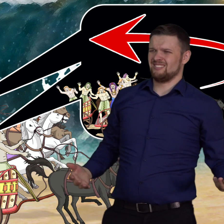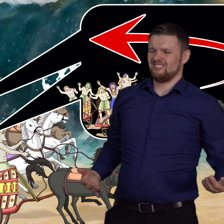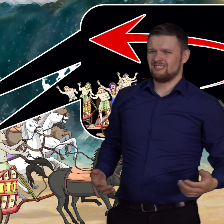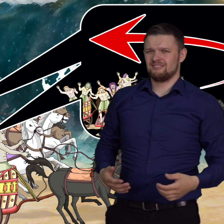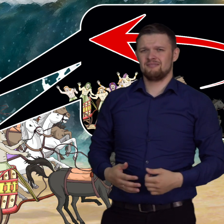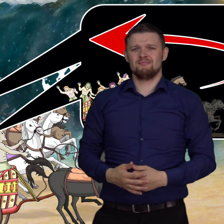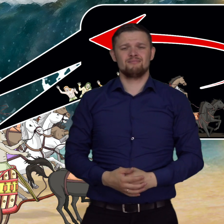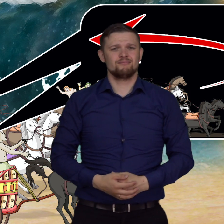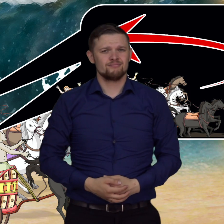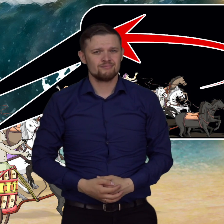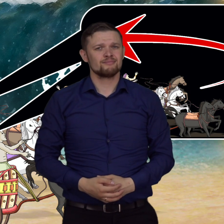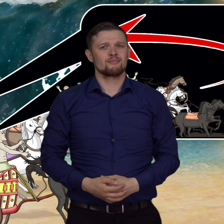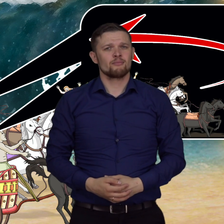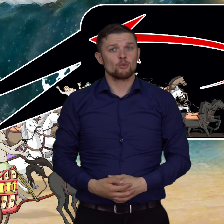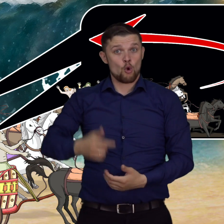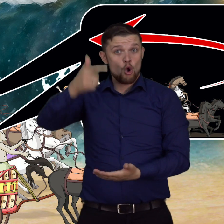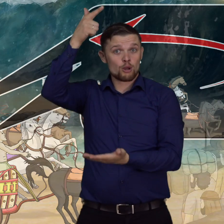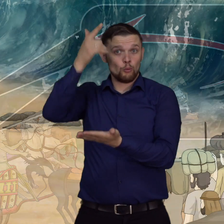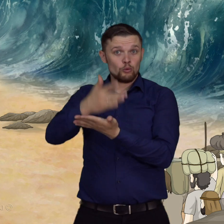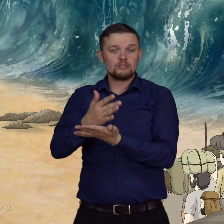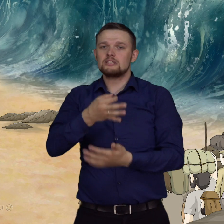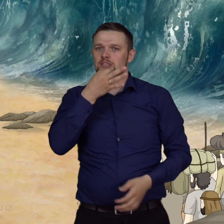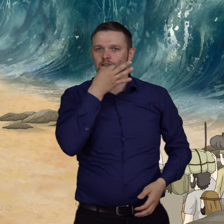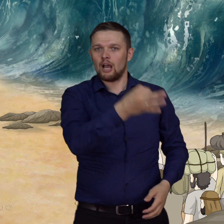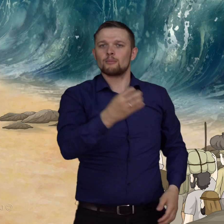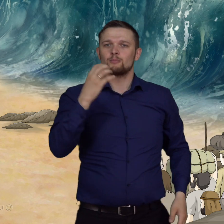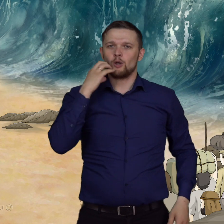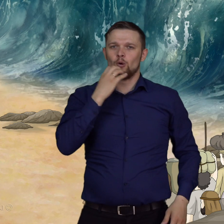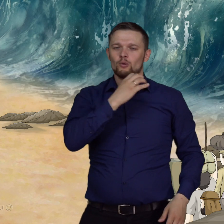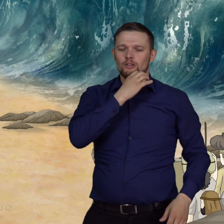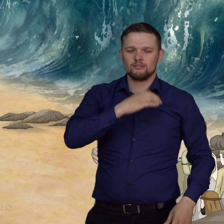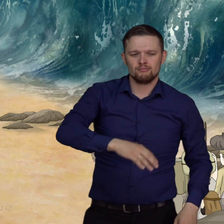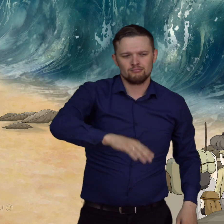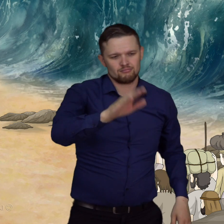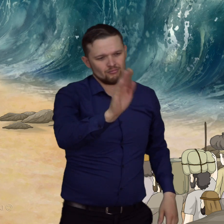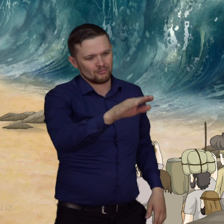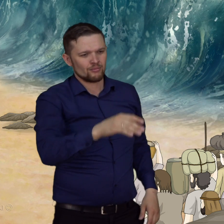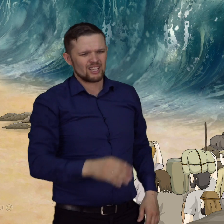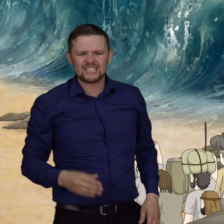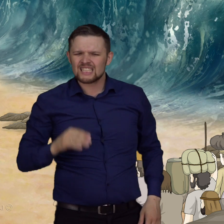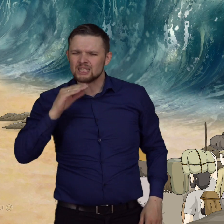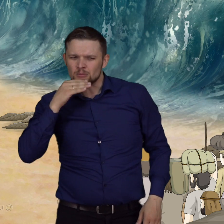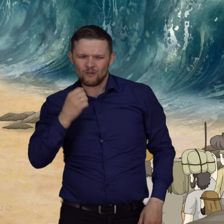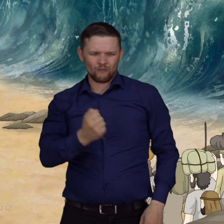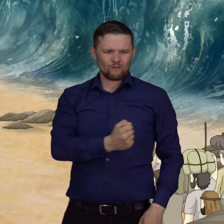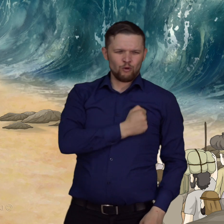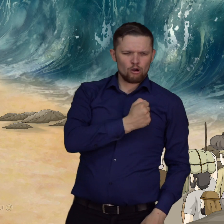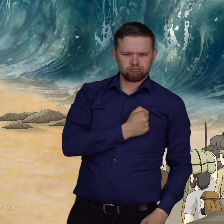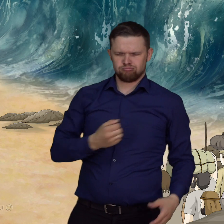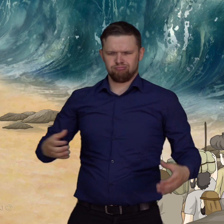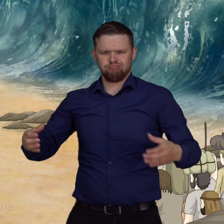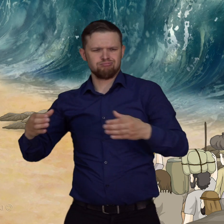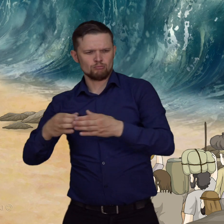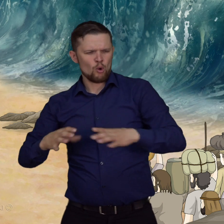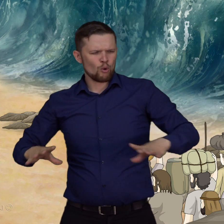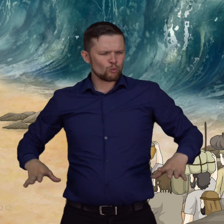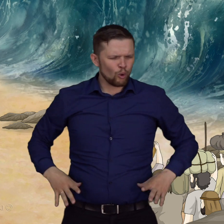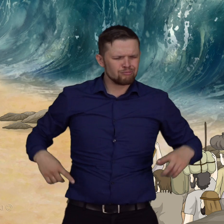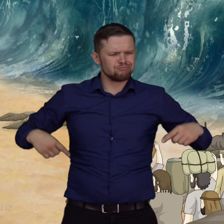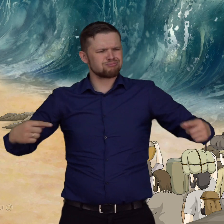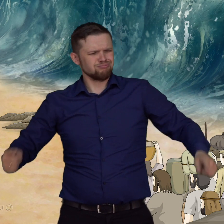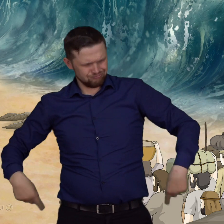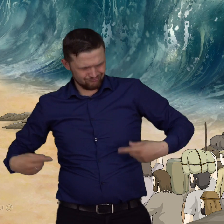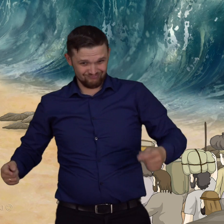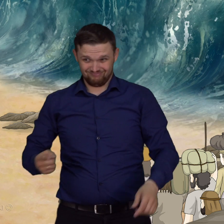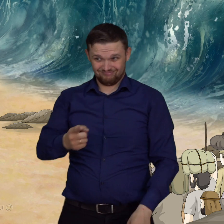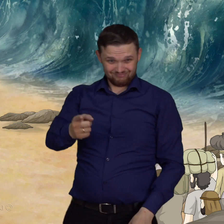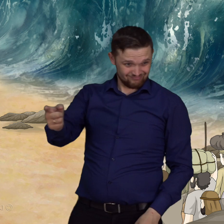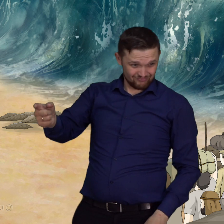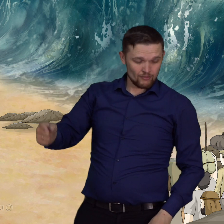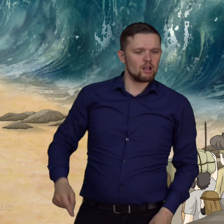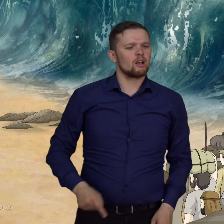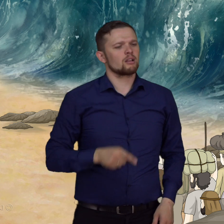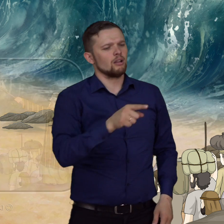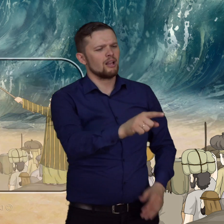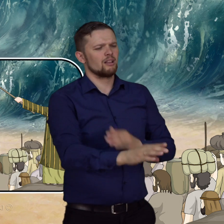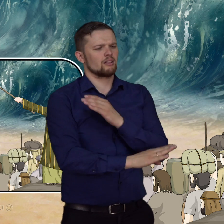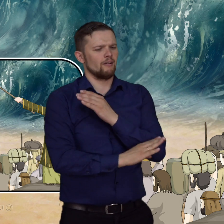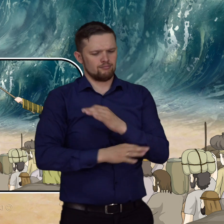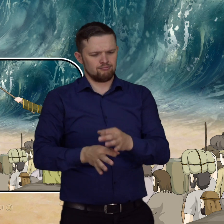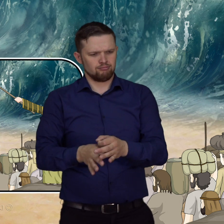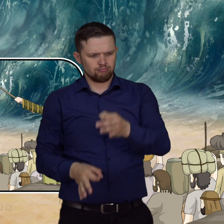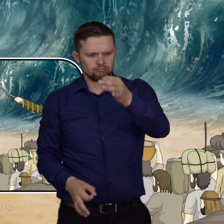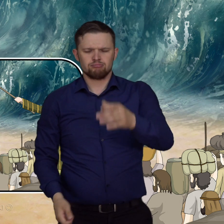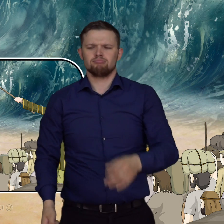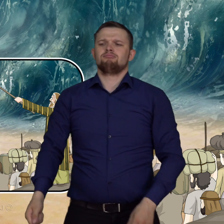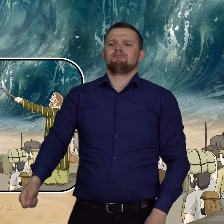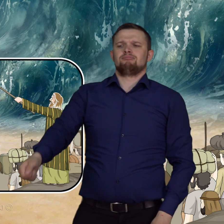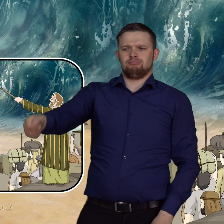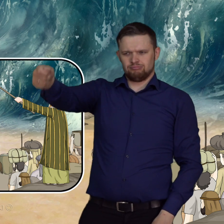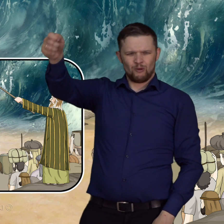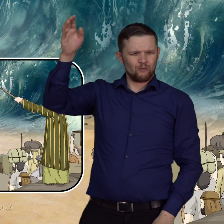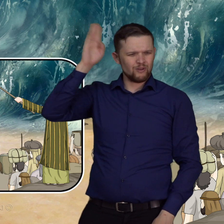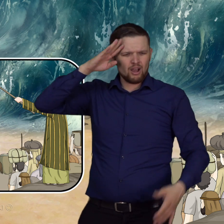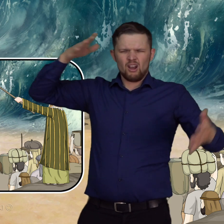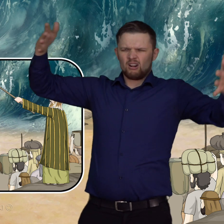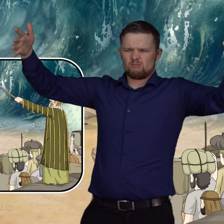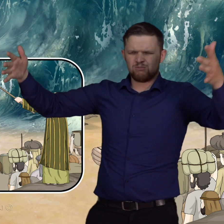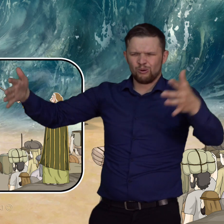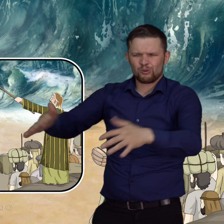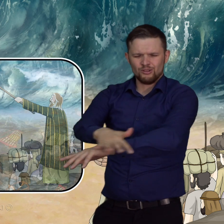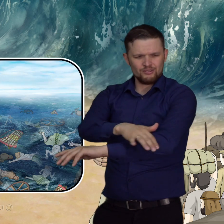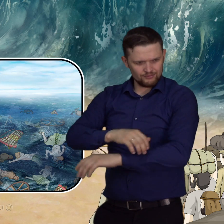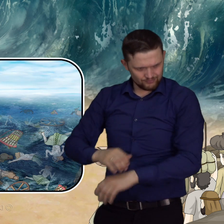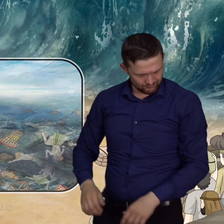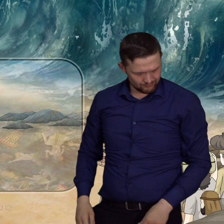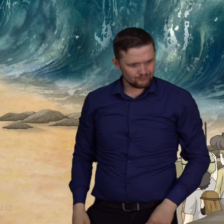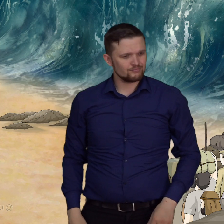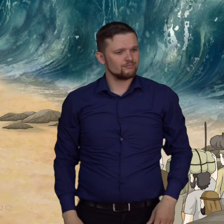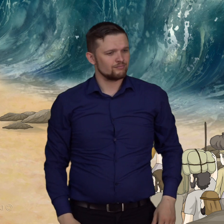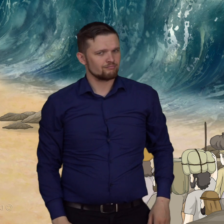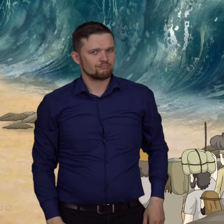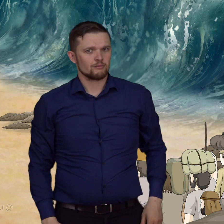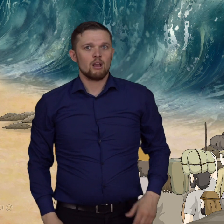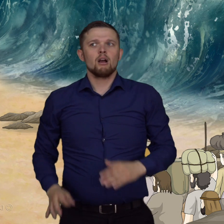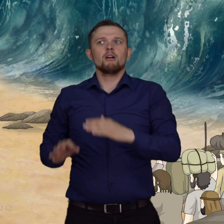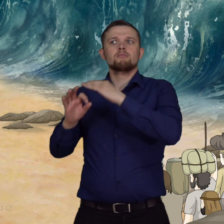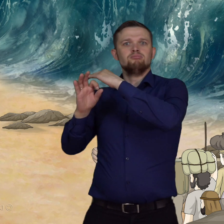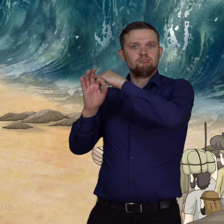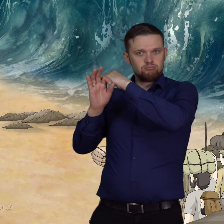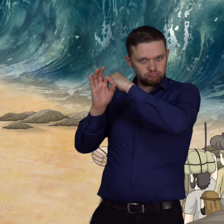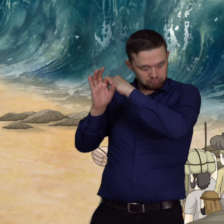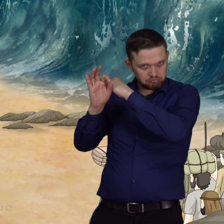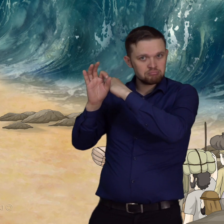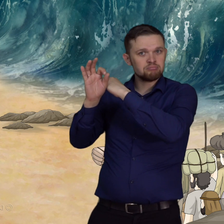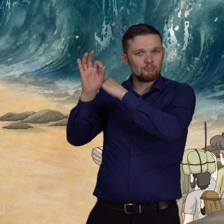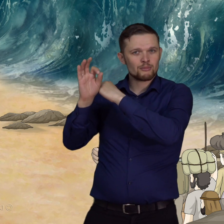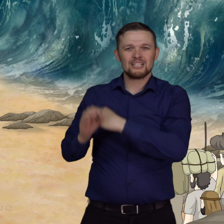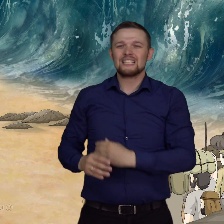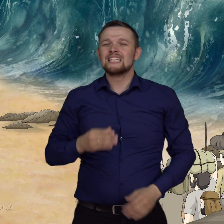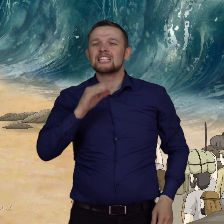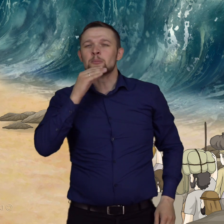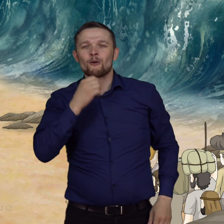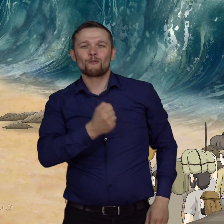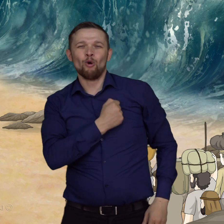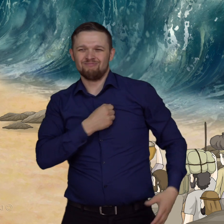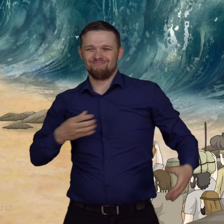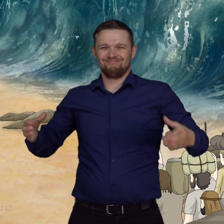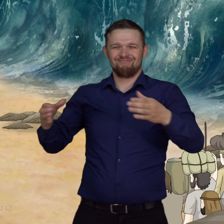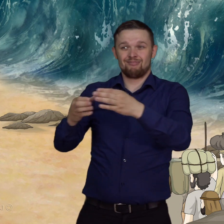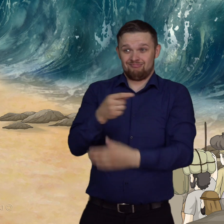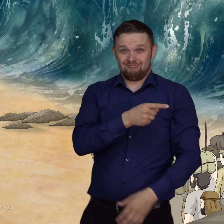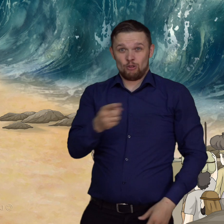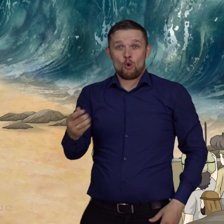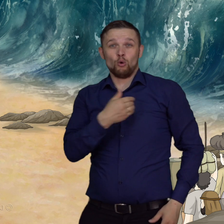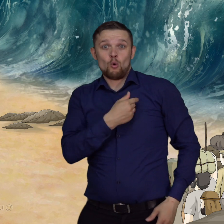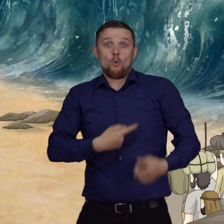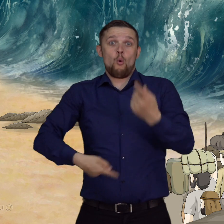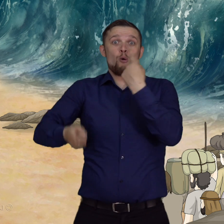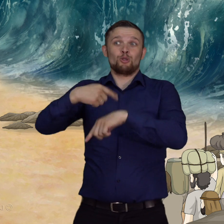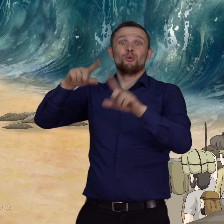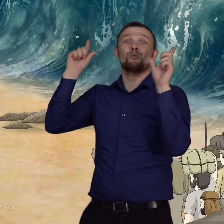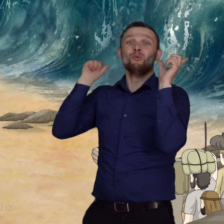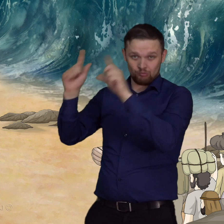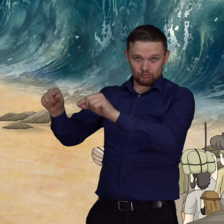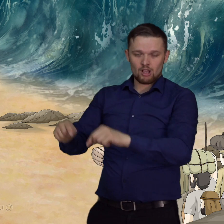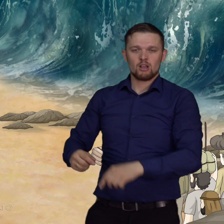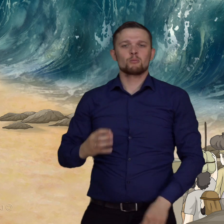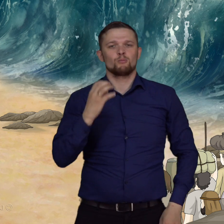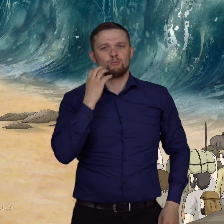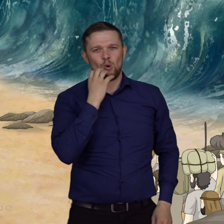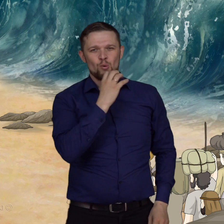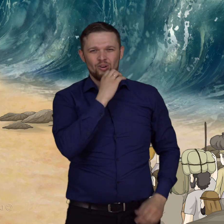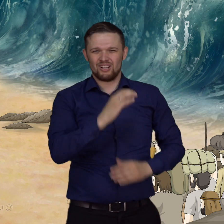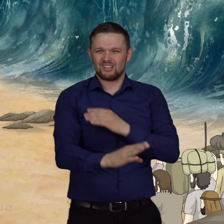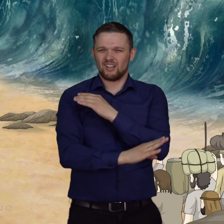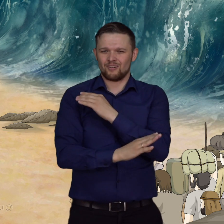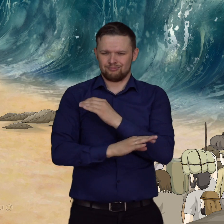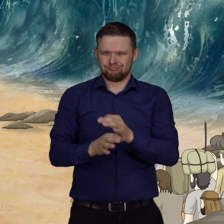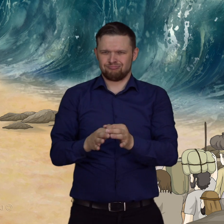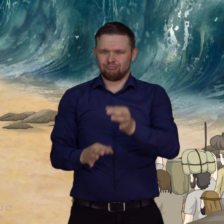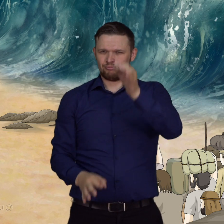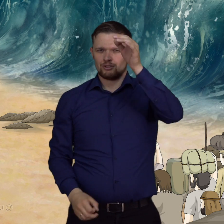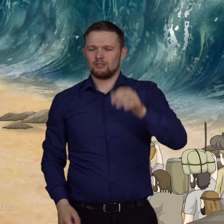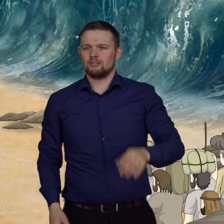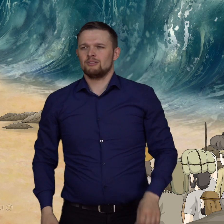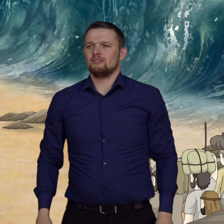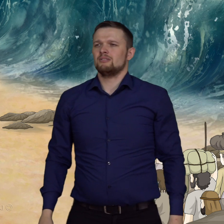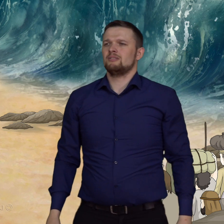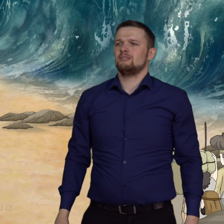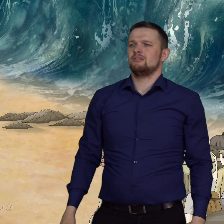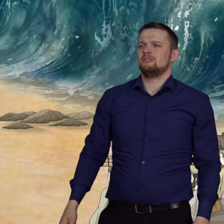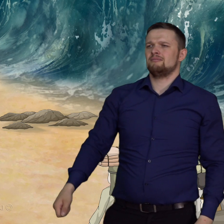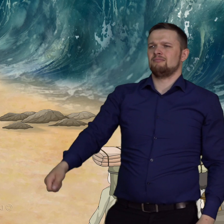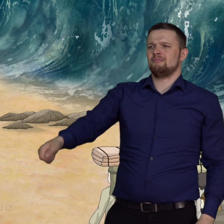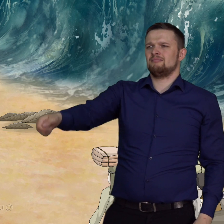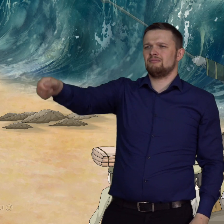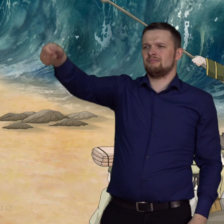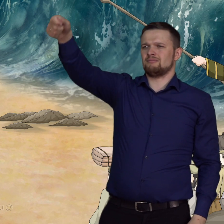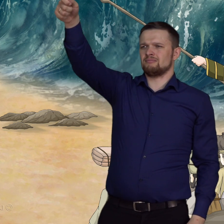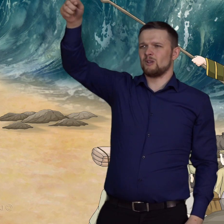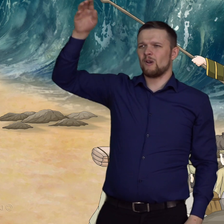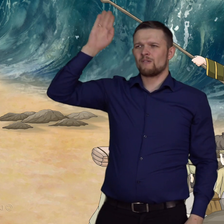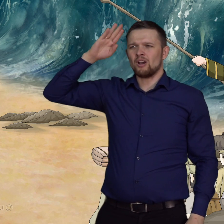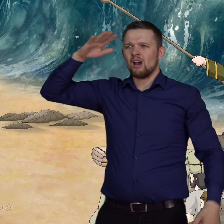Then the LORD said to Moses, “Stretch out your hand over the sea, so that the waters may flow back over the Egyptians and their chariots and horsemen.”